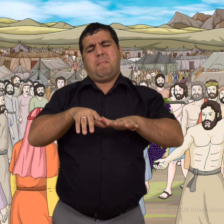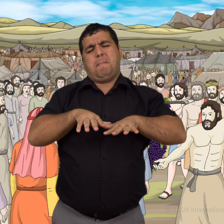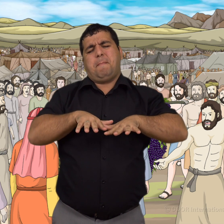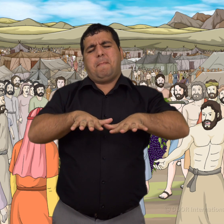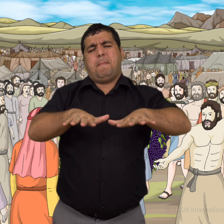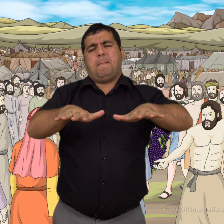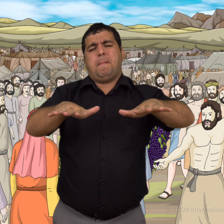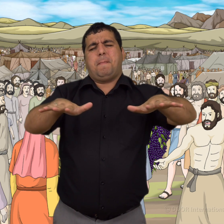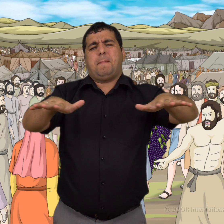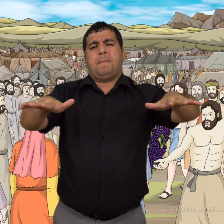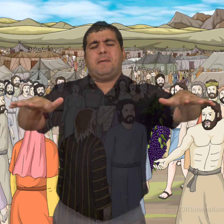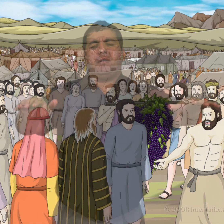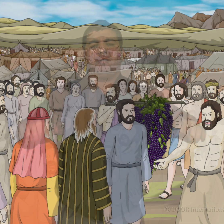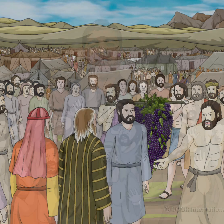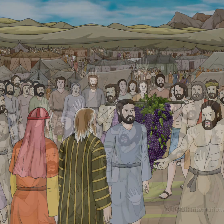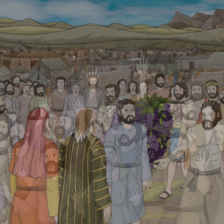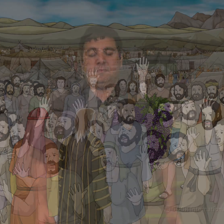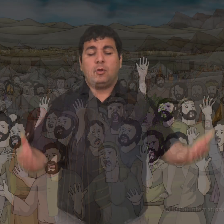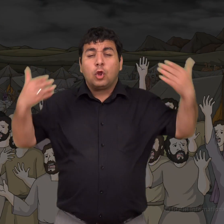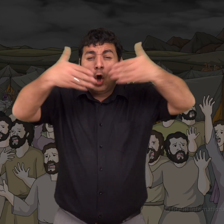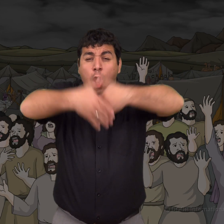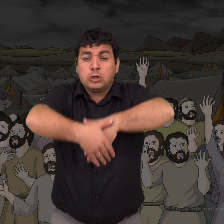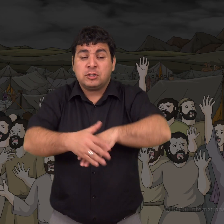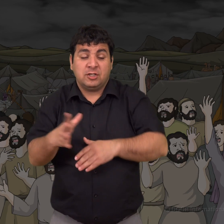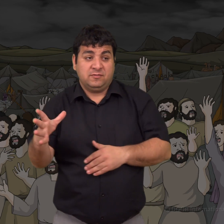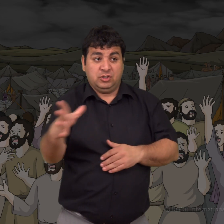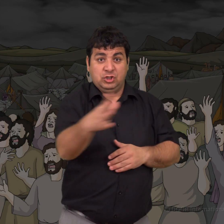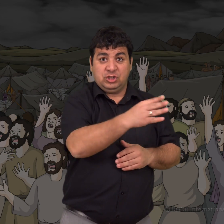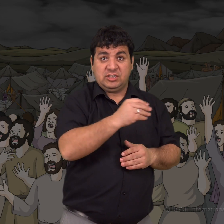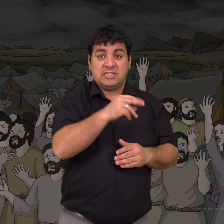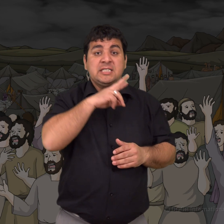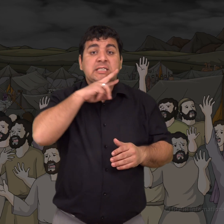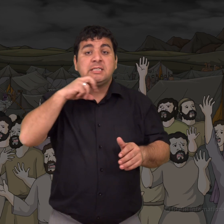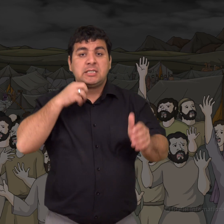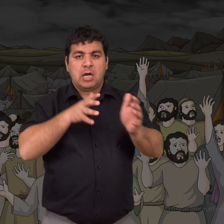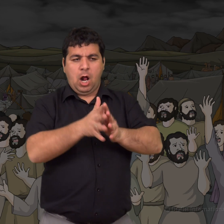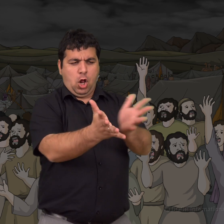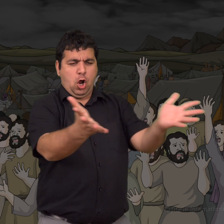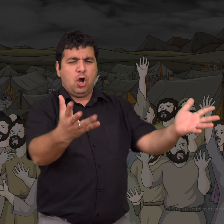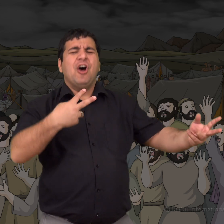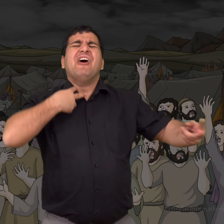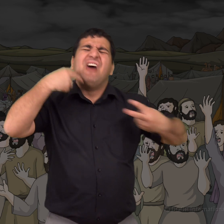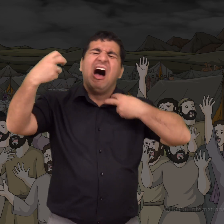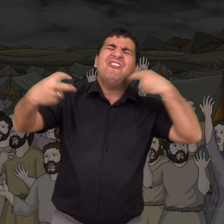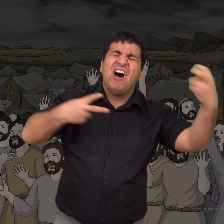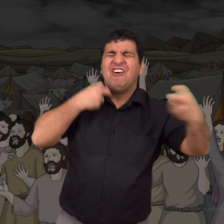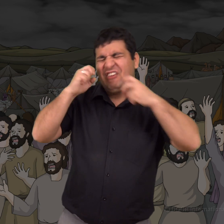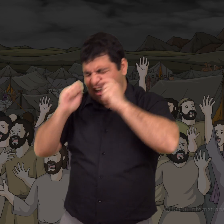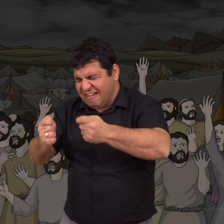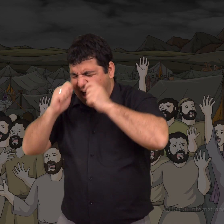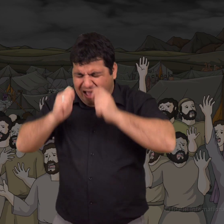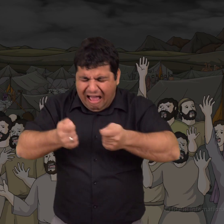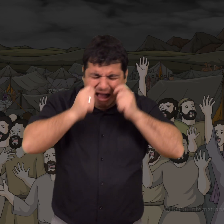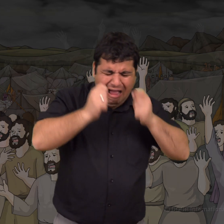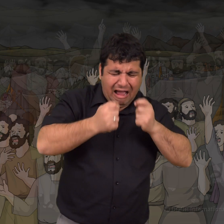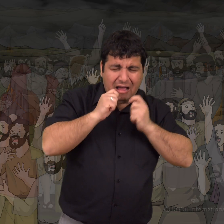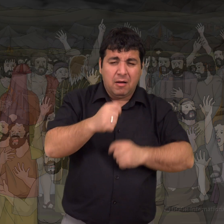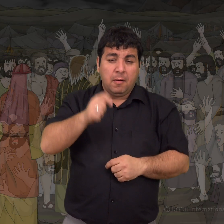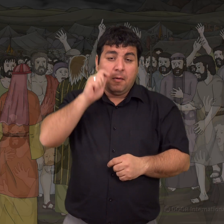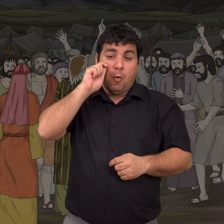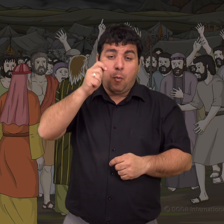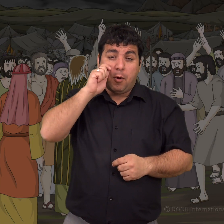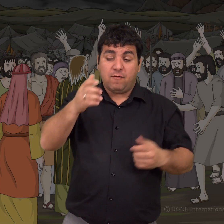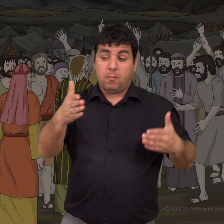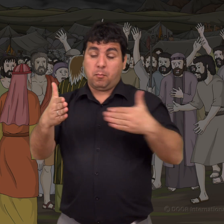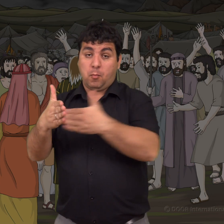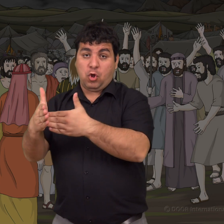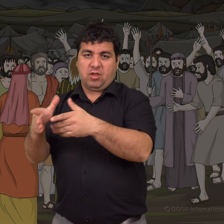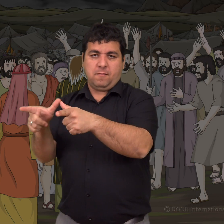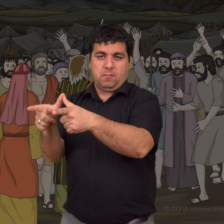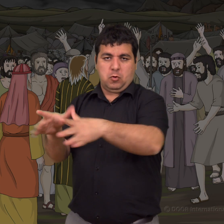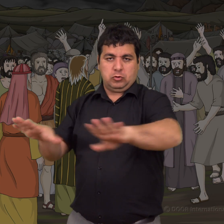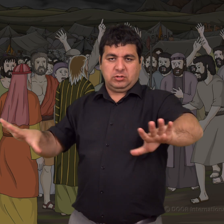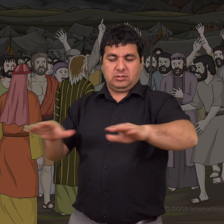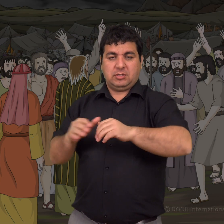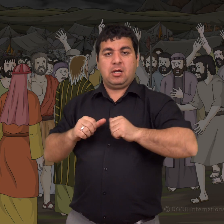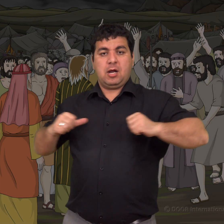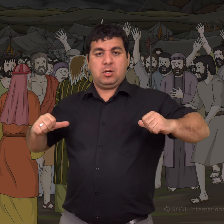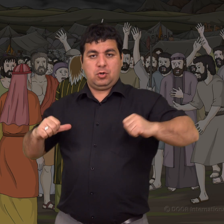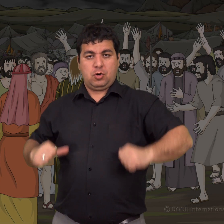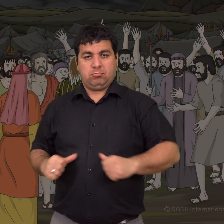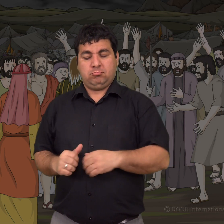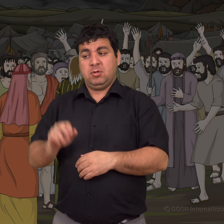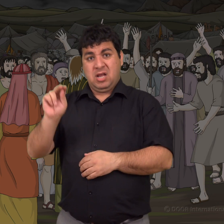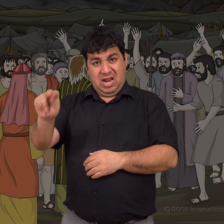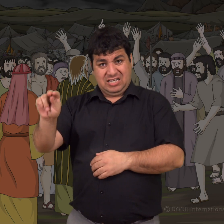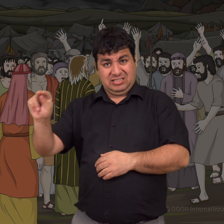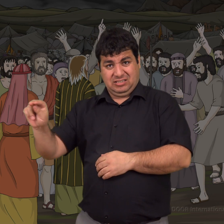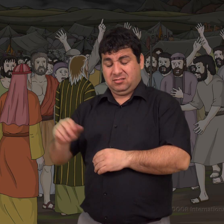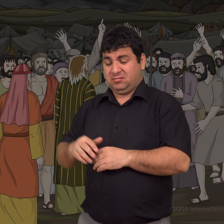Then the whole congregation lifted up their voices and cried out, and that night the people wept.